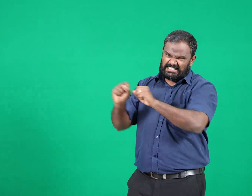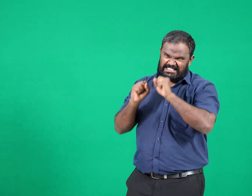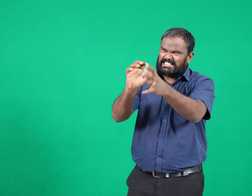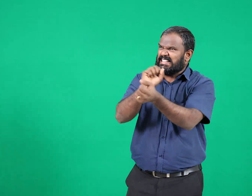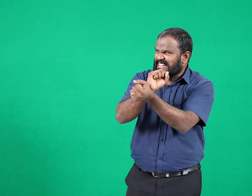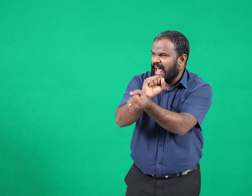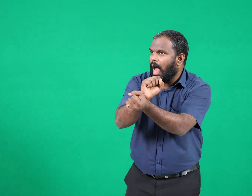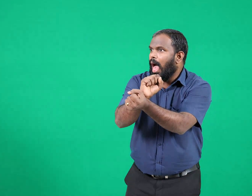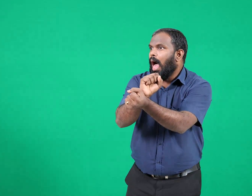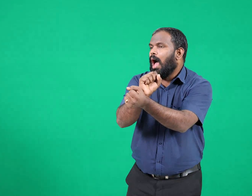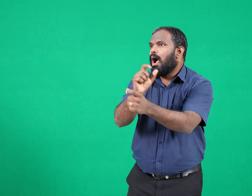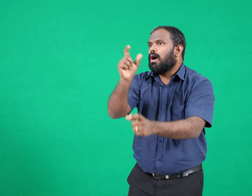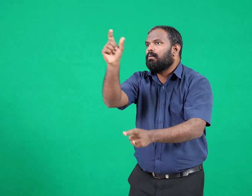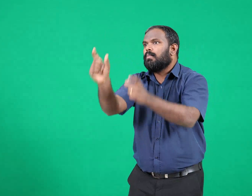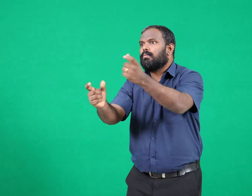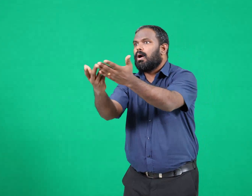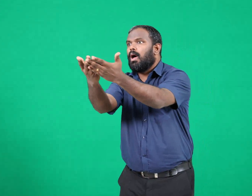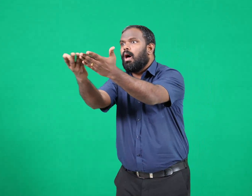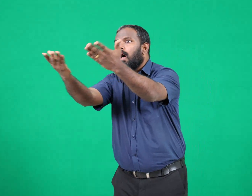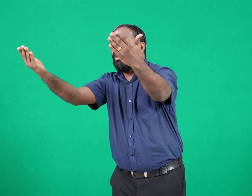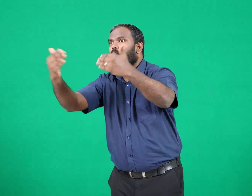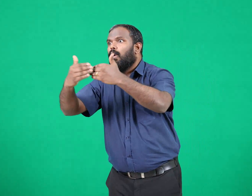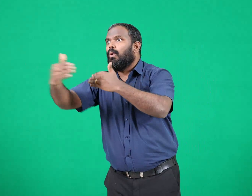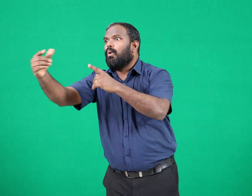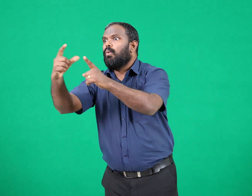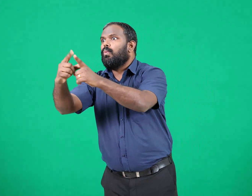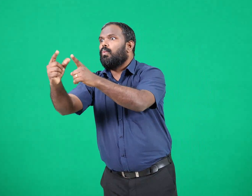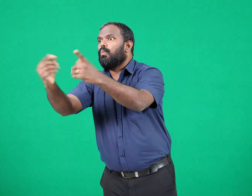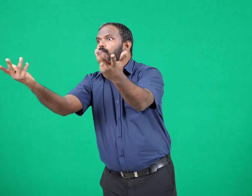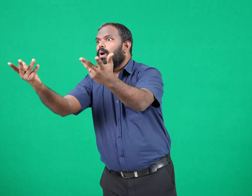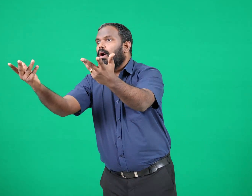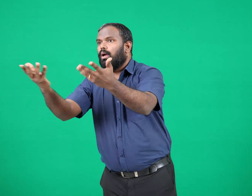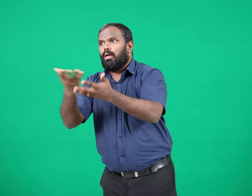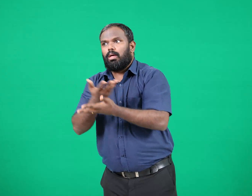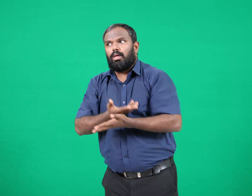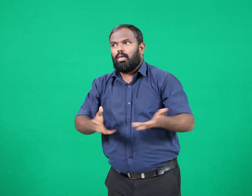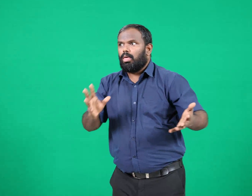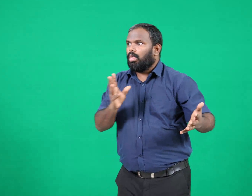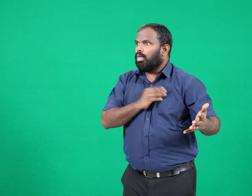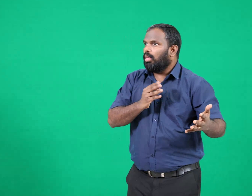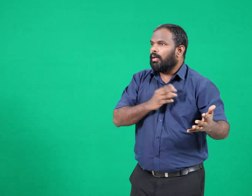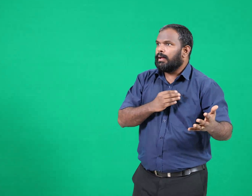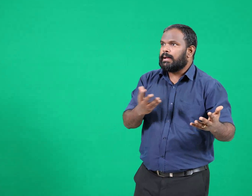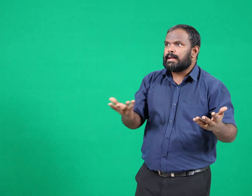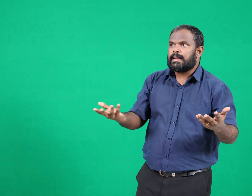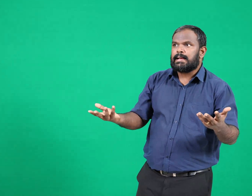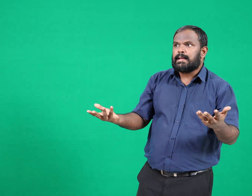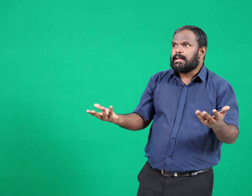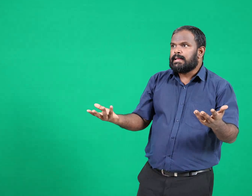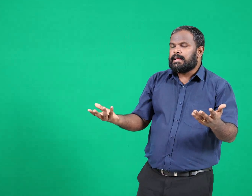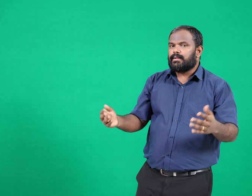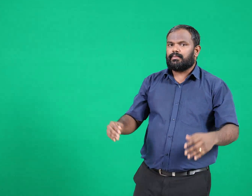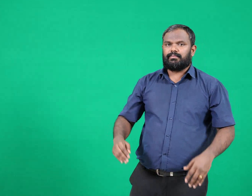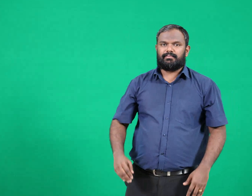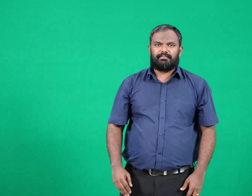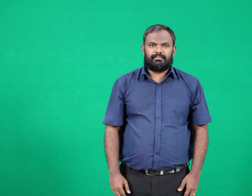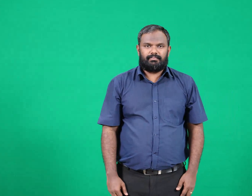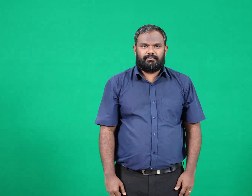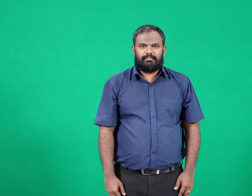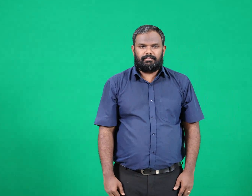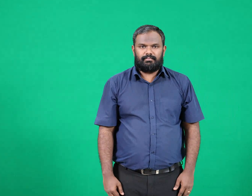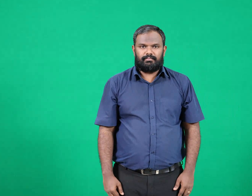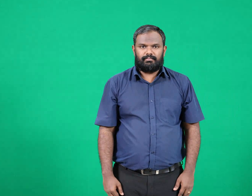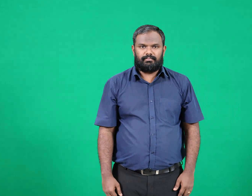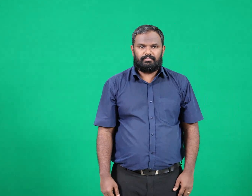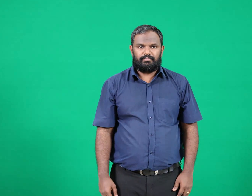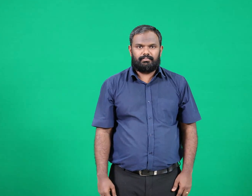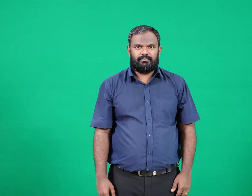But they were afraid of the people.